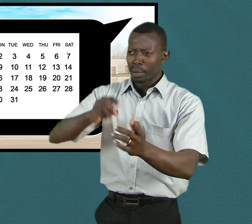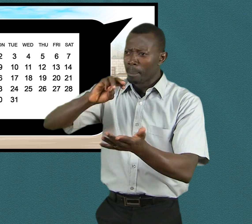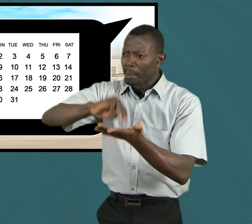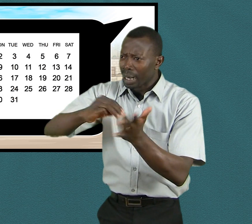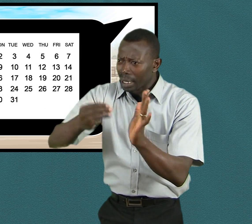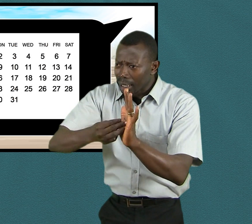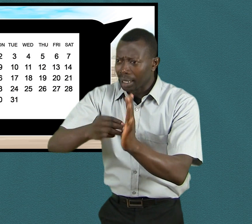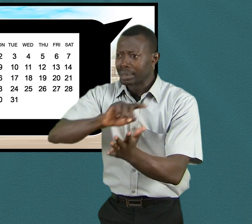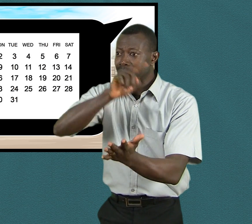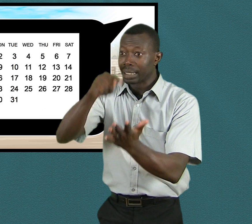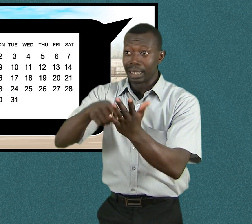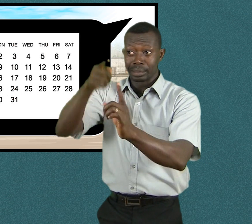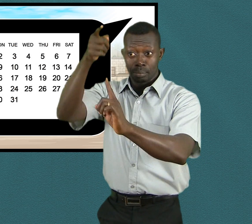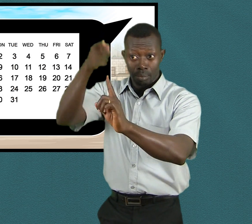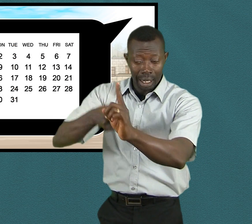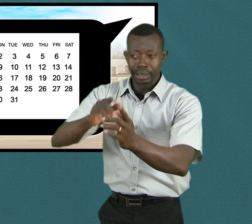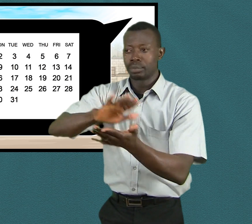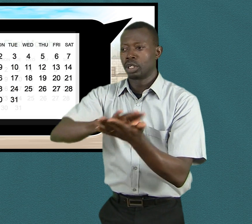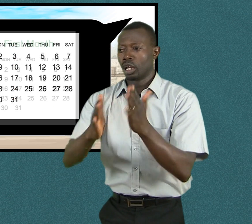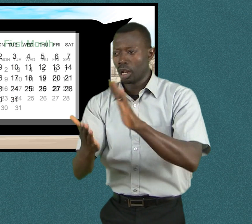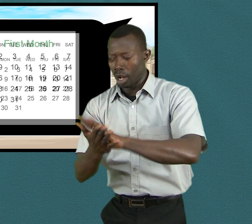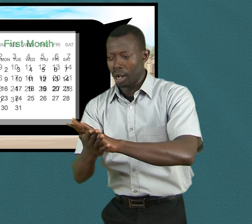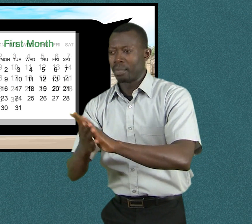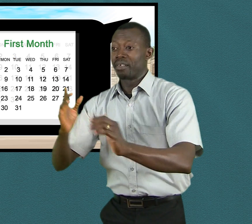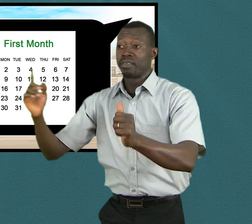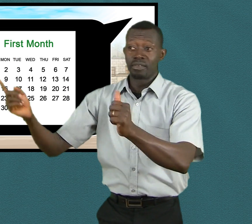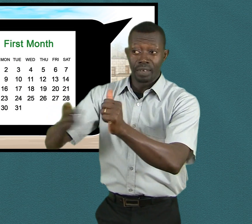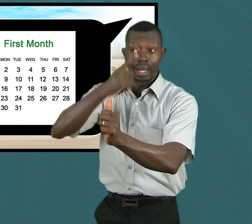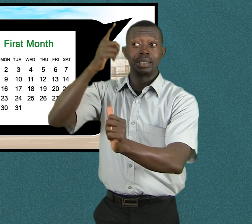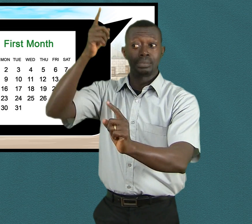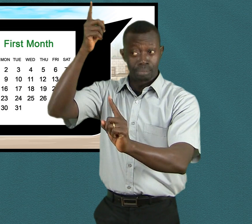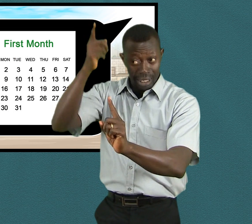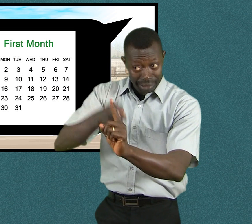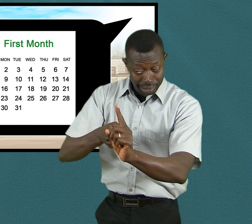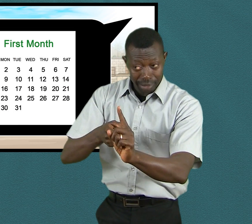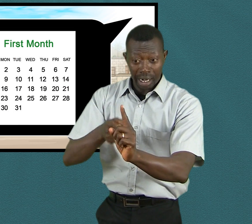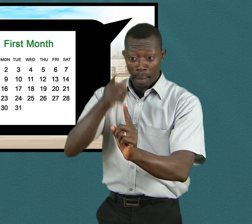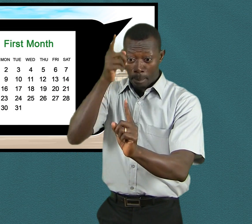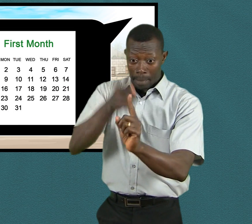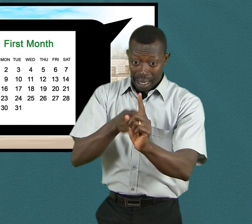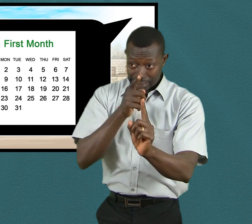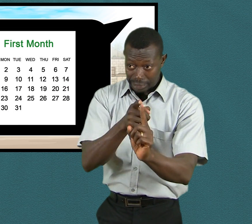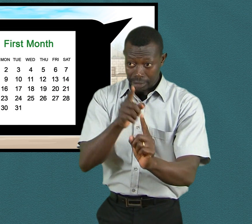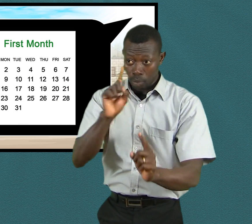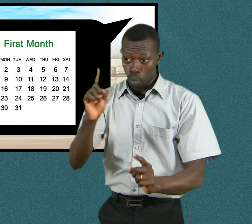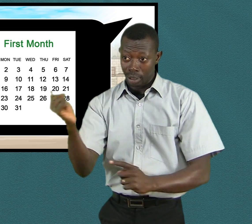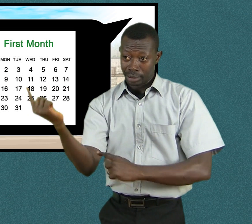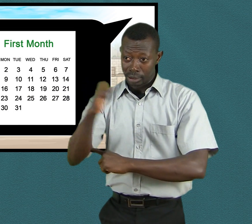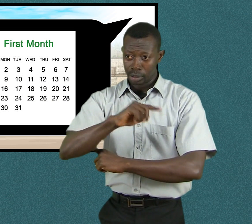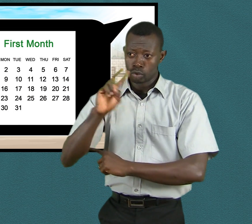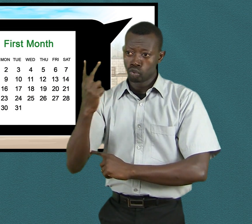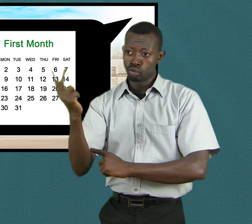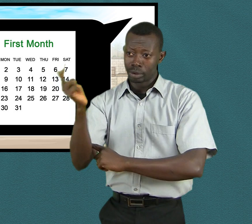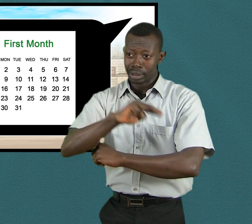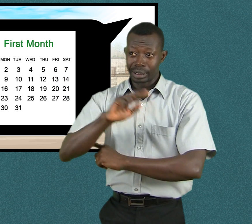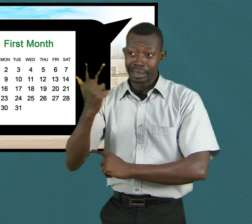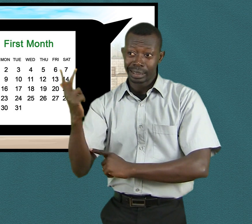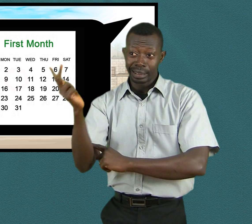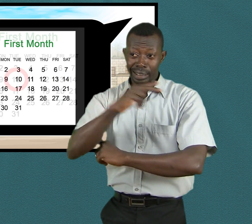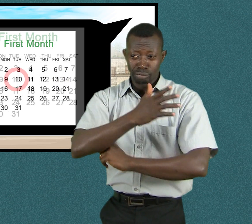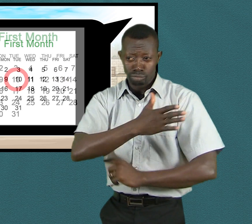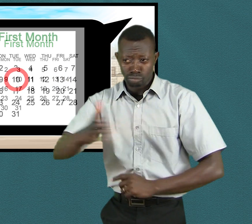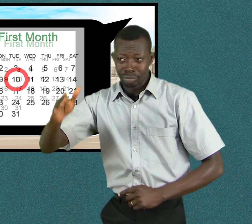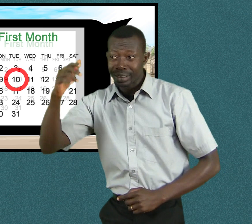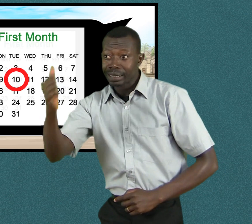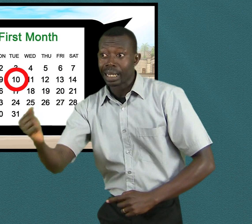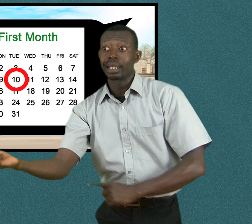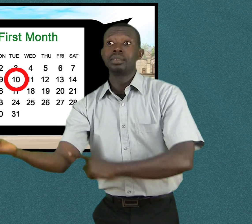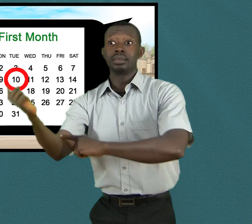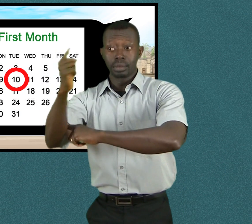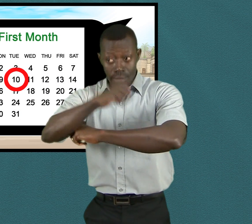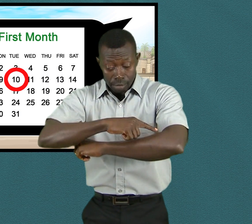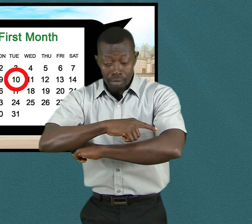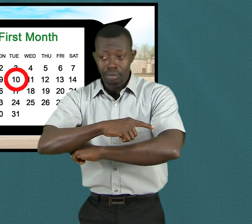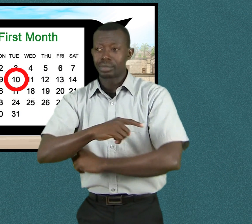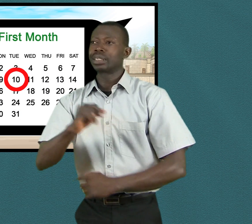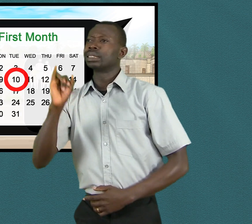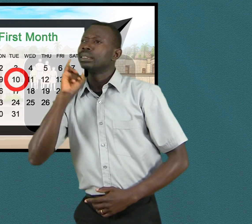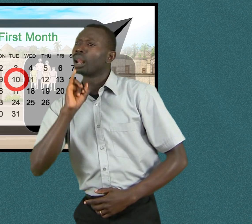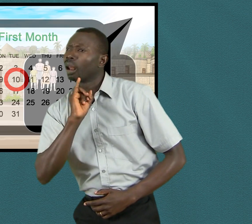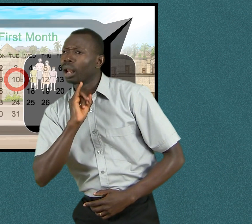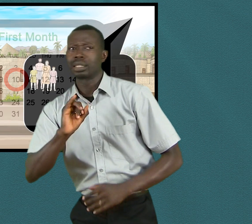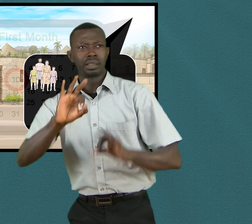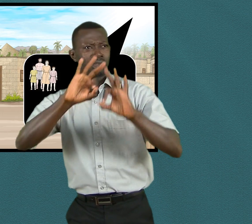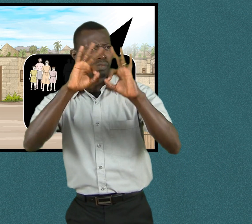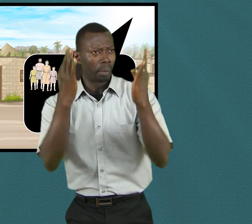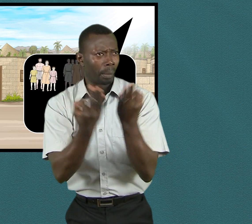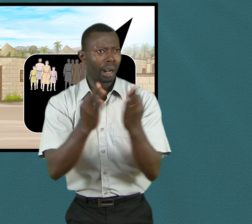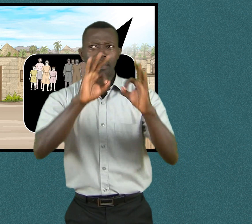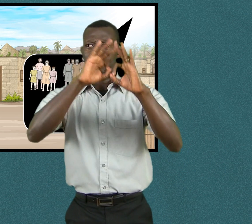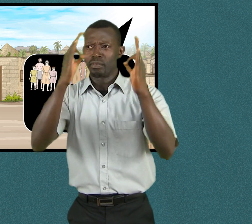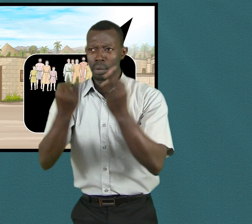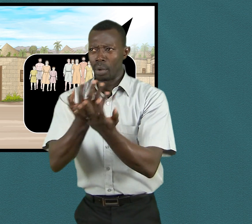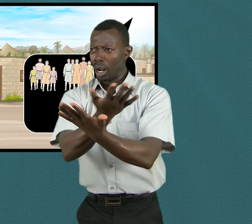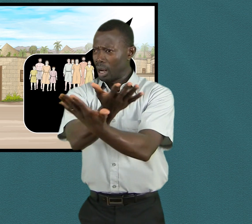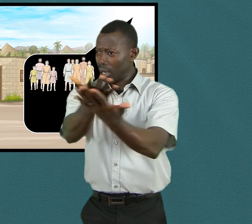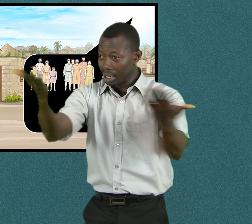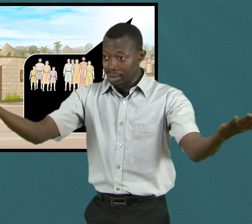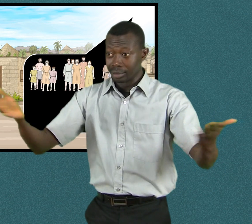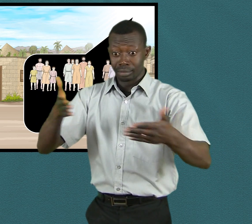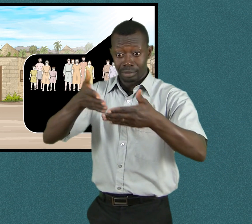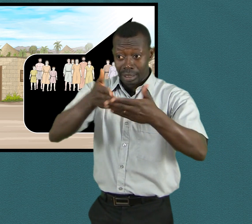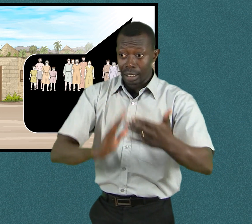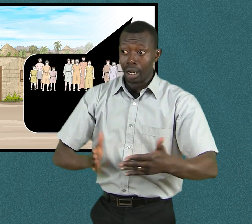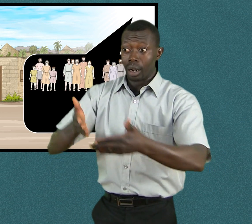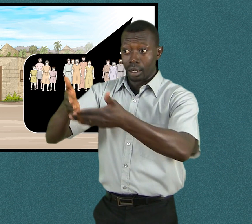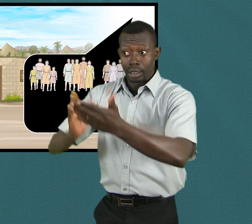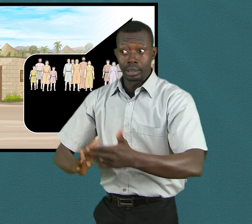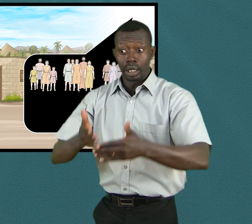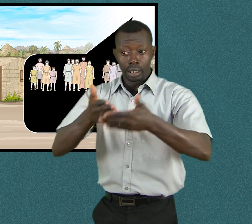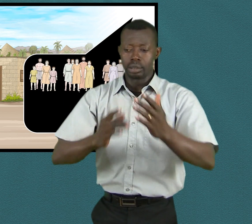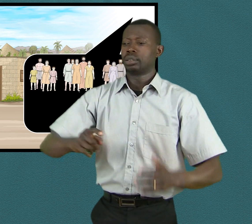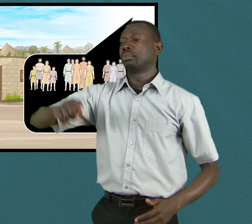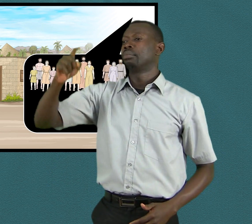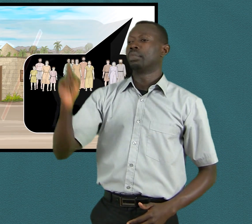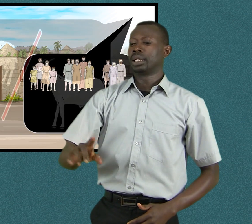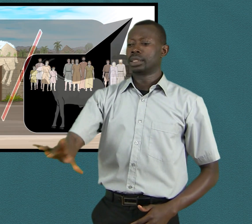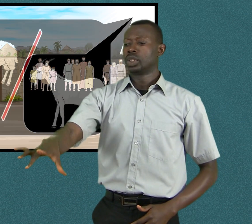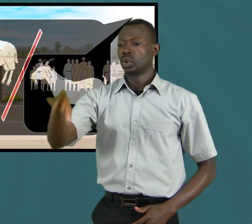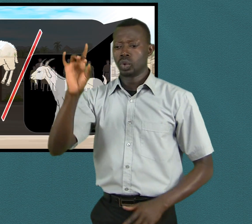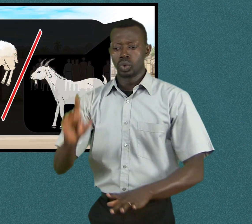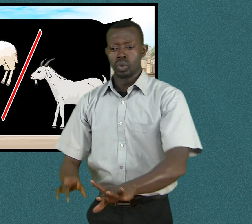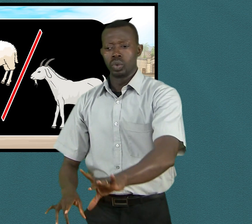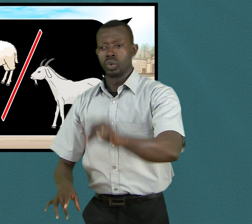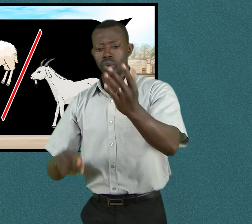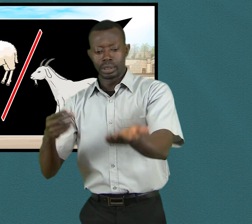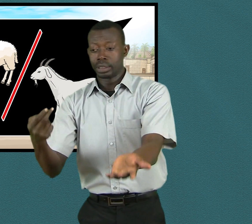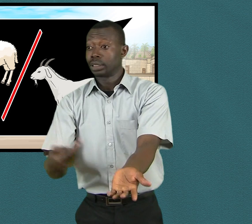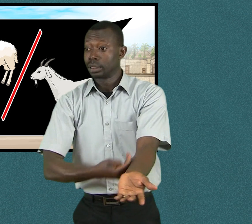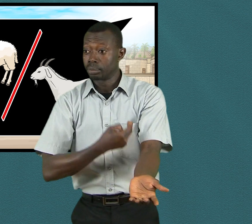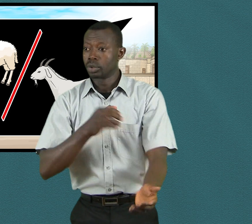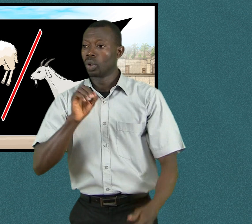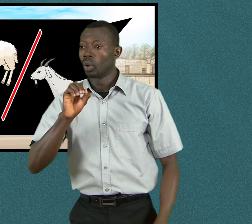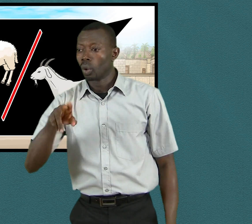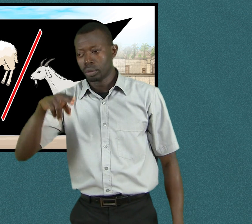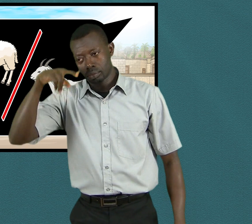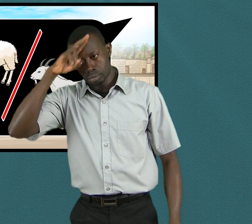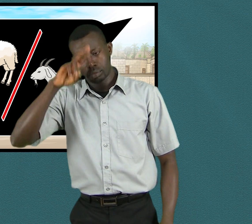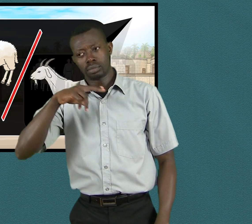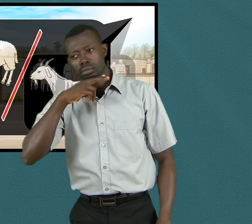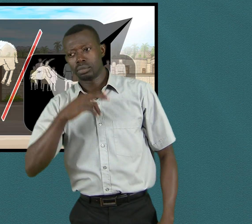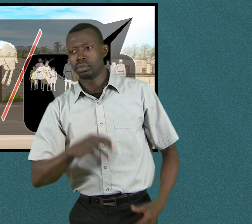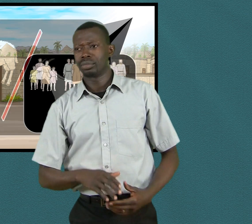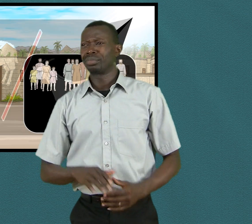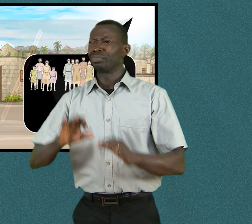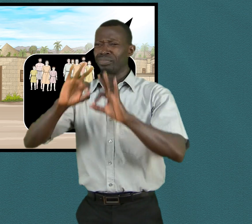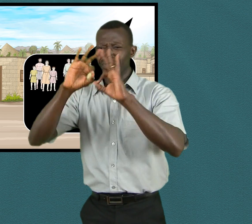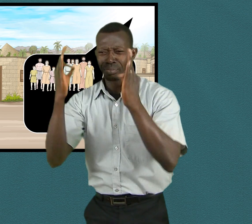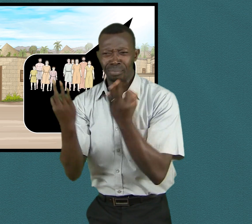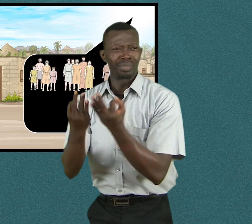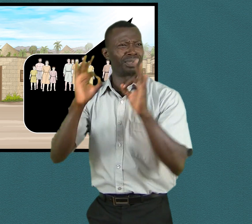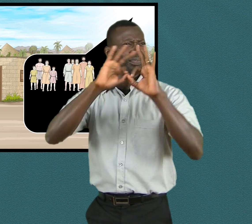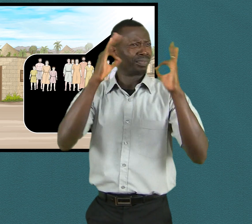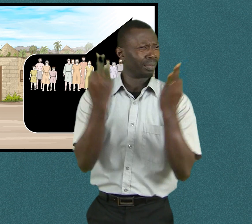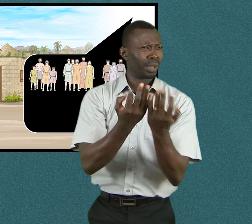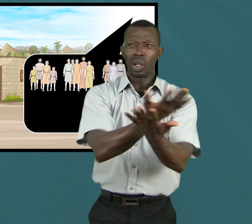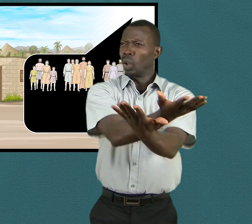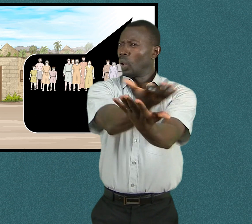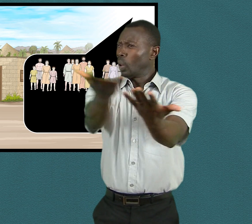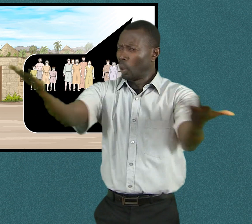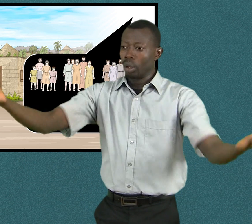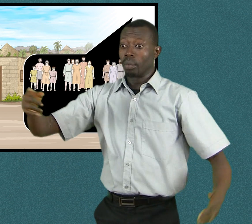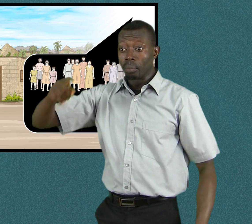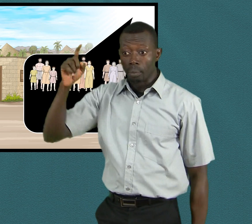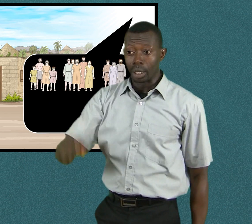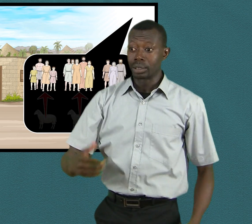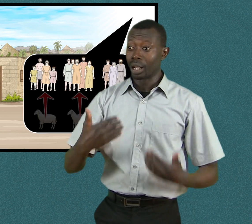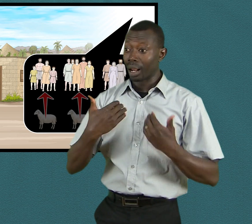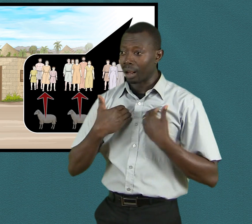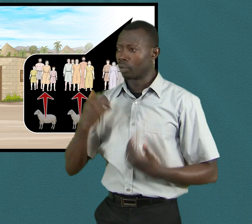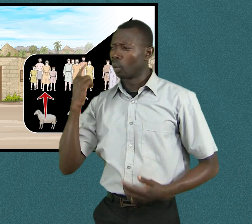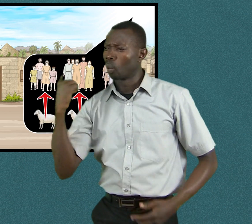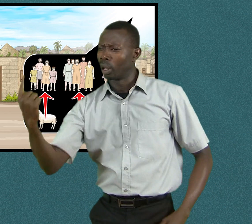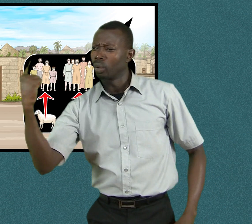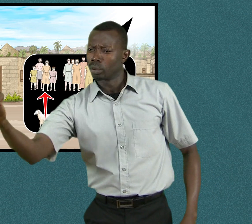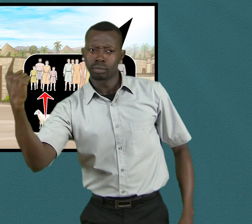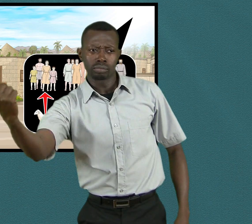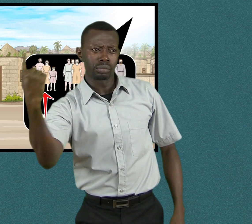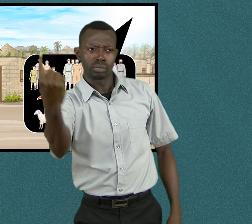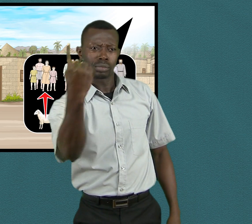it shall be the first month of your year. Tell the whole congregation of Israel that on the tenth day of this month each man must select a lamb for his family, one per household.